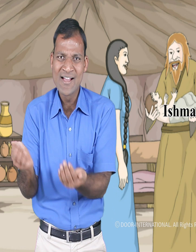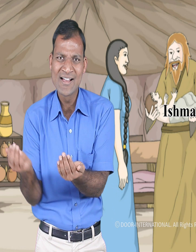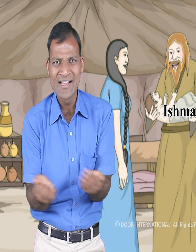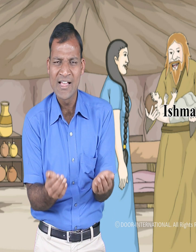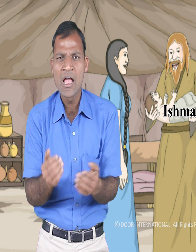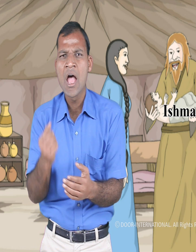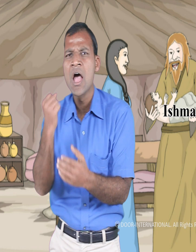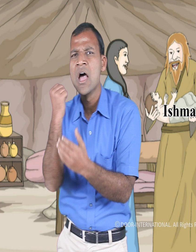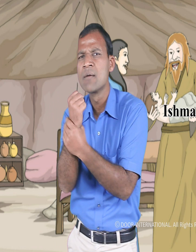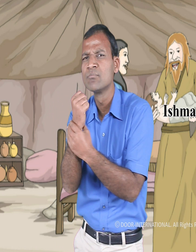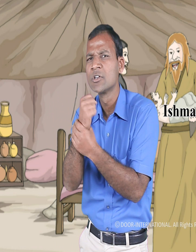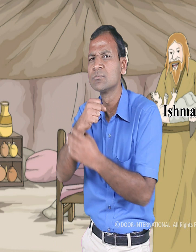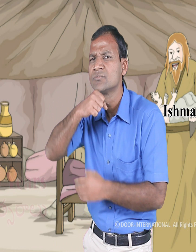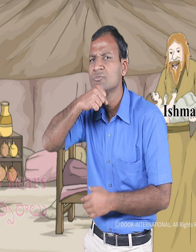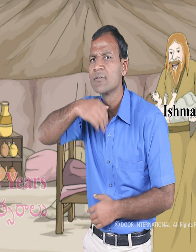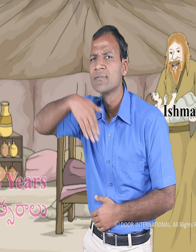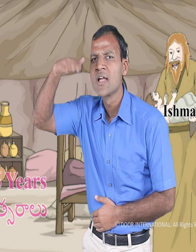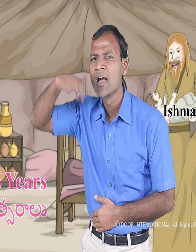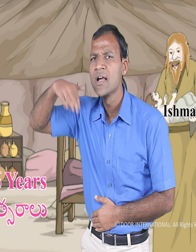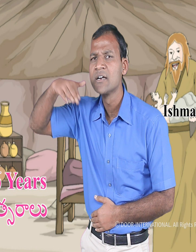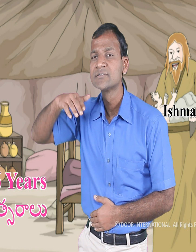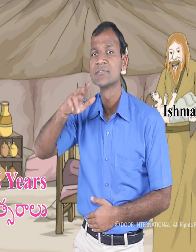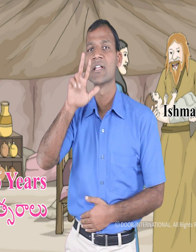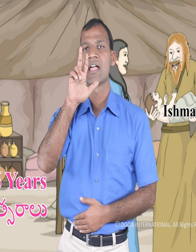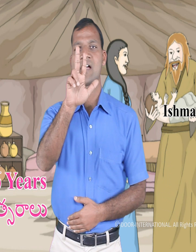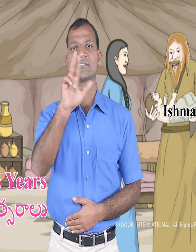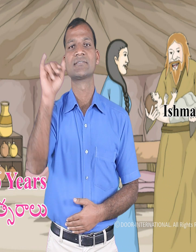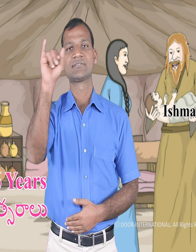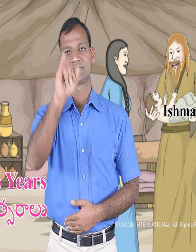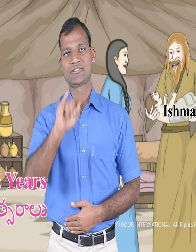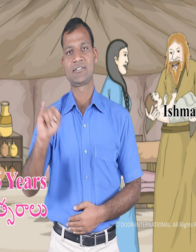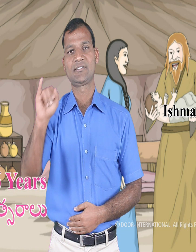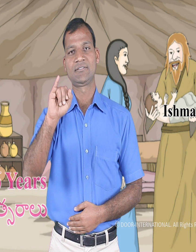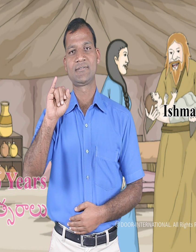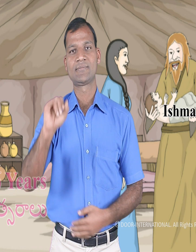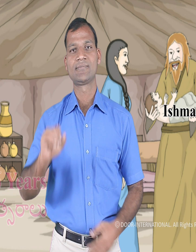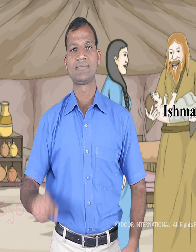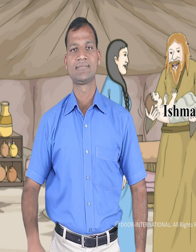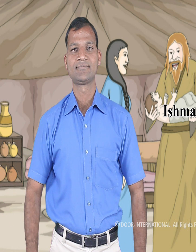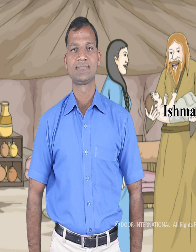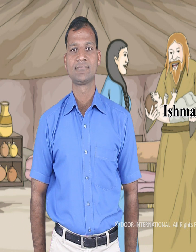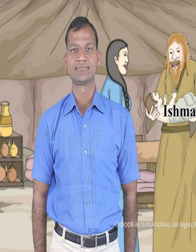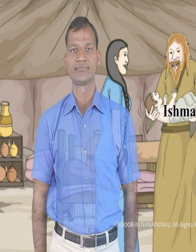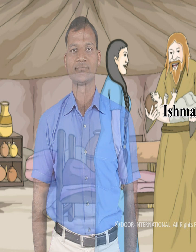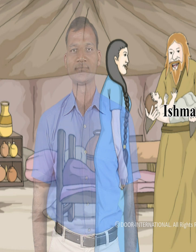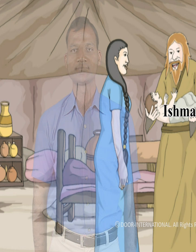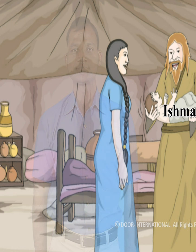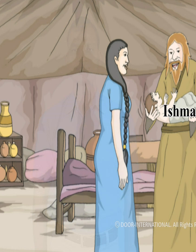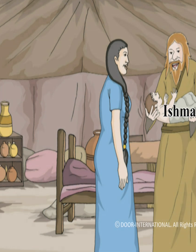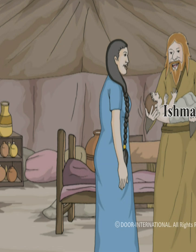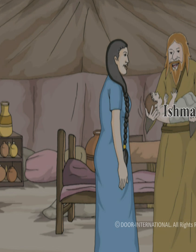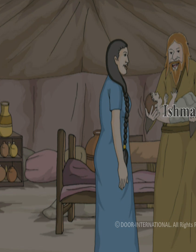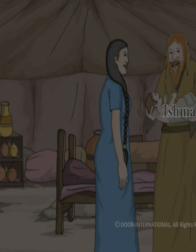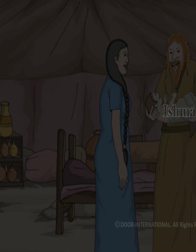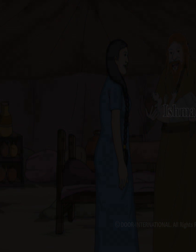Abram was eighty-six years old when Hagar bore Ishmael to him.